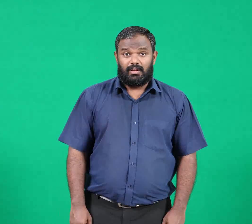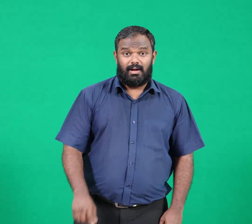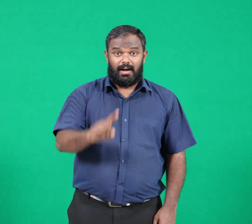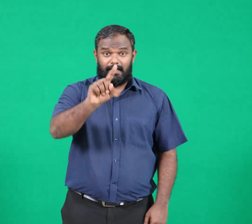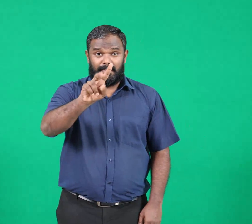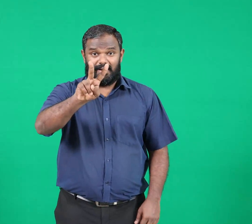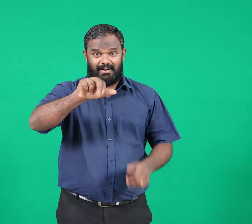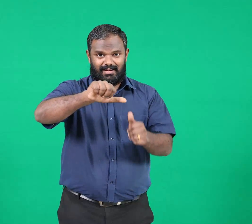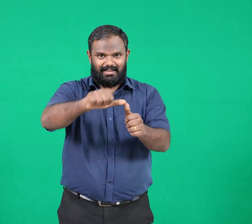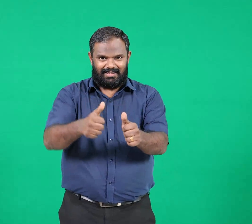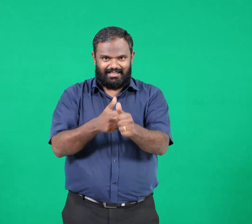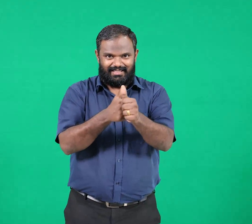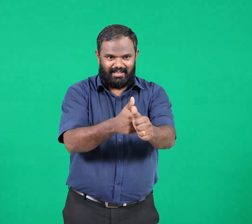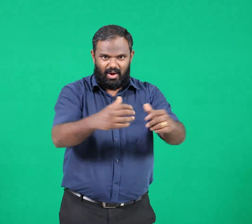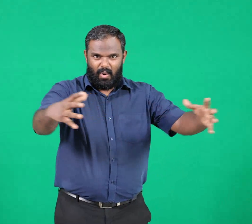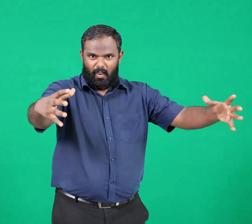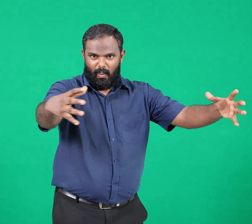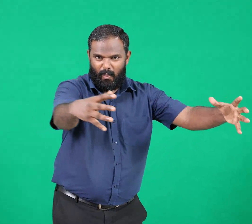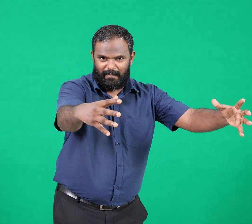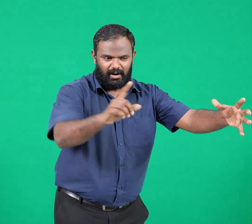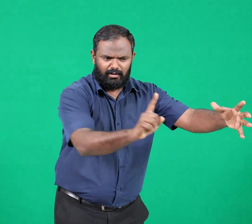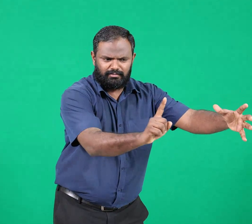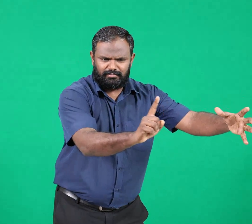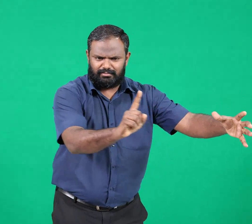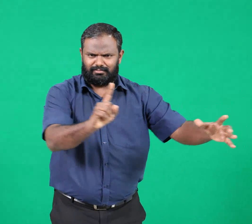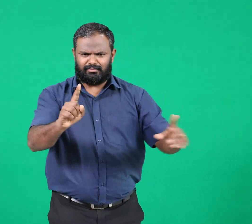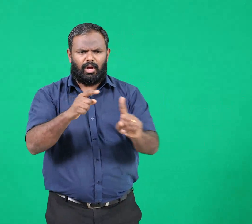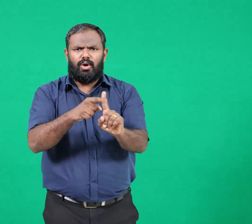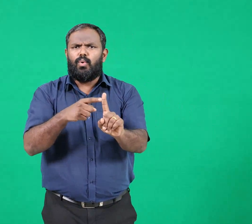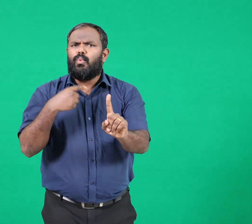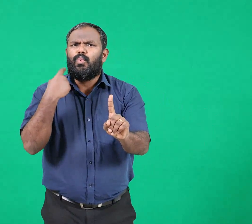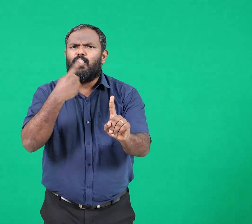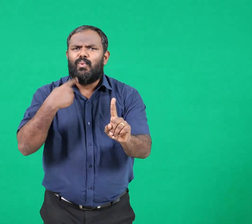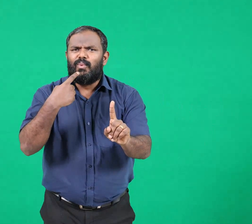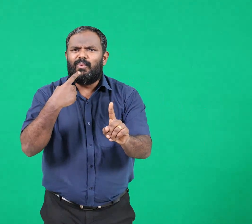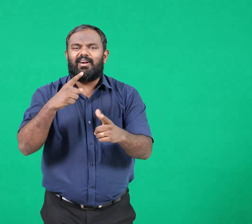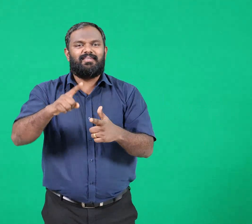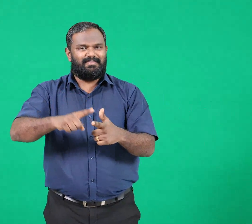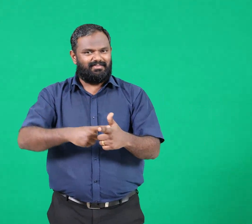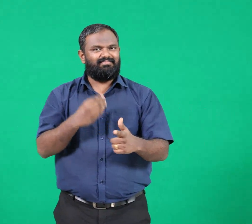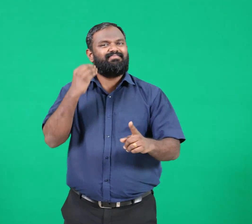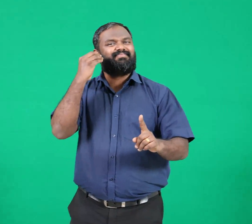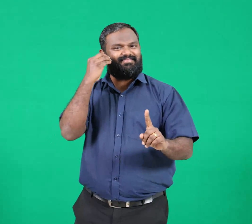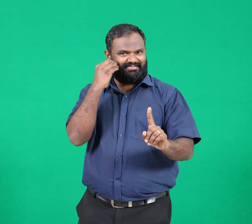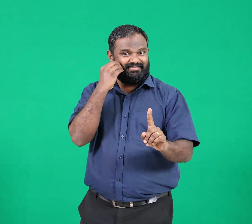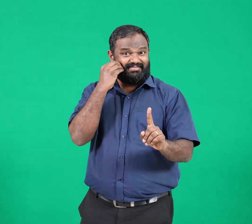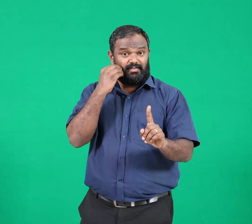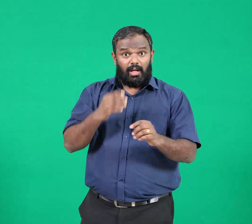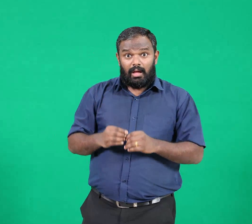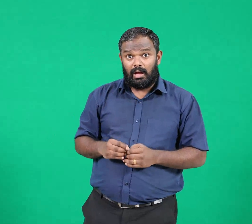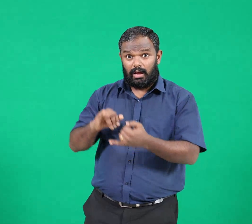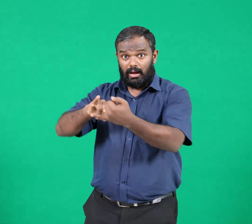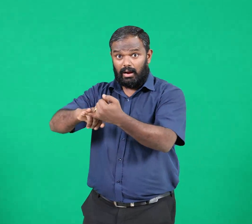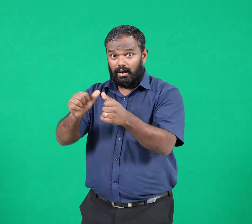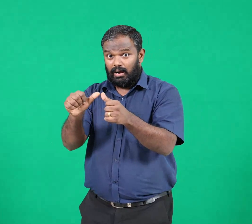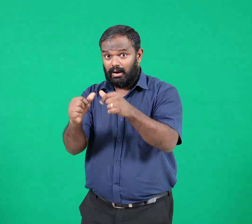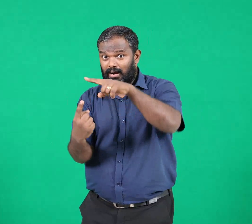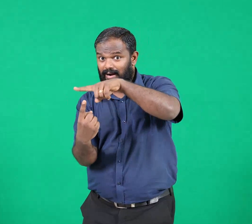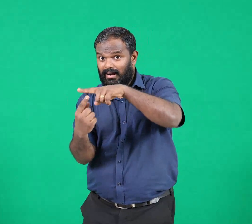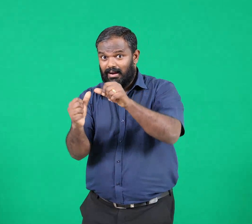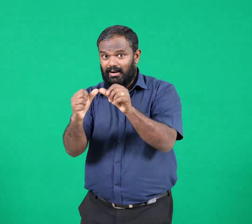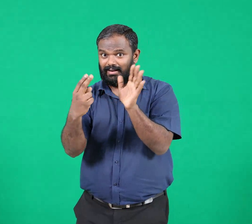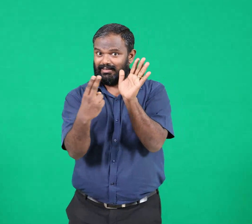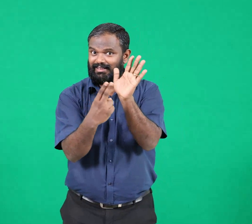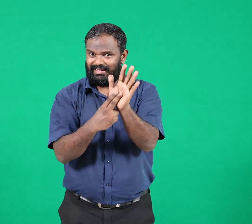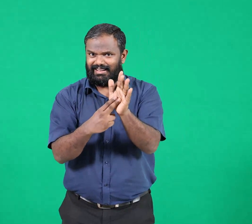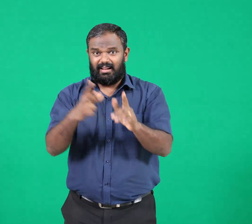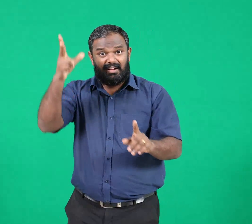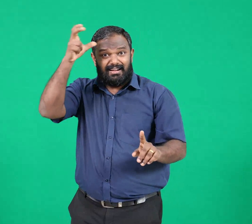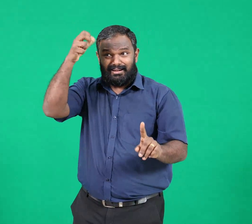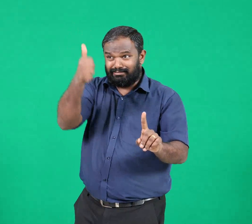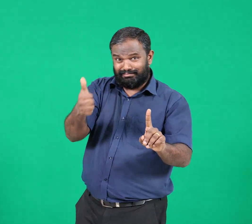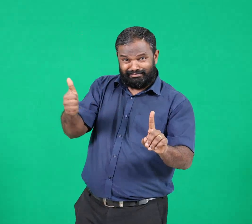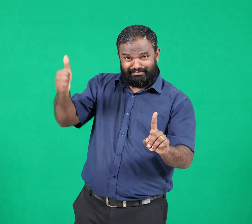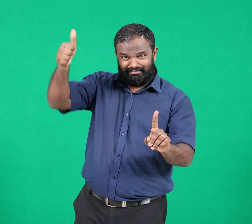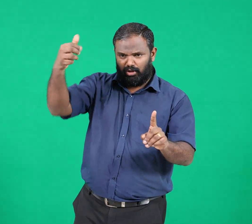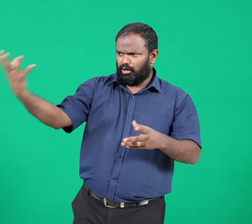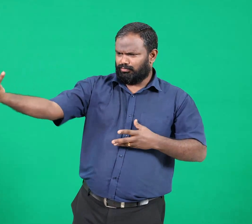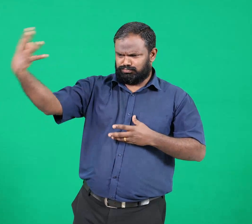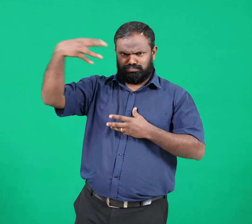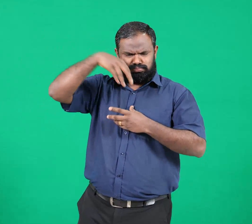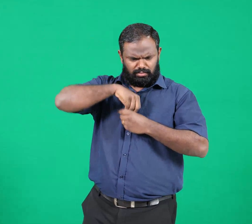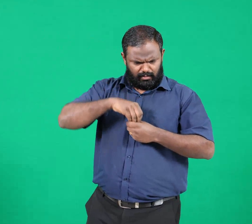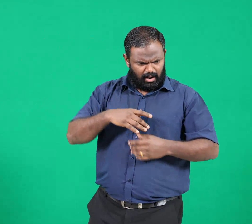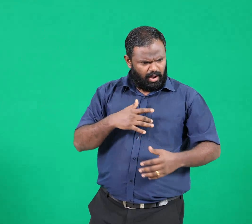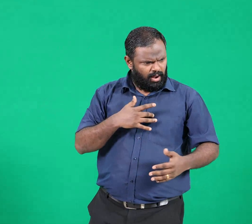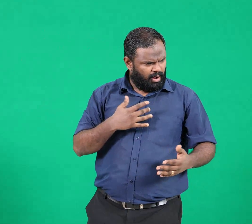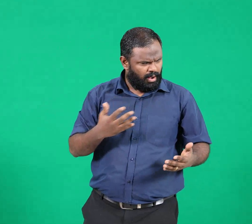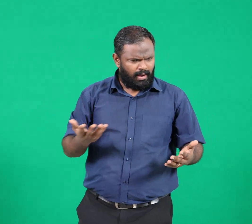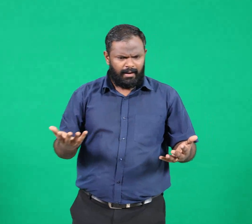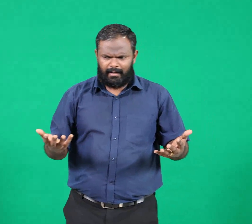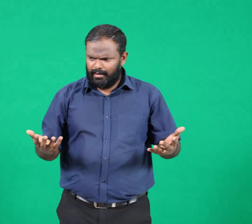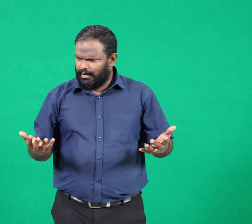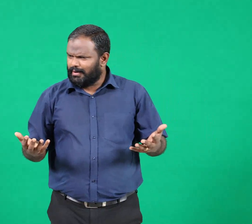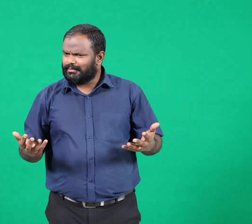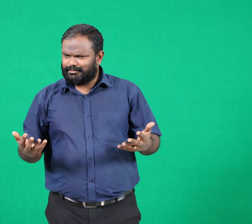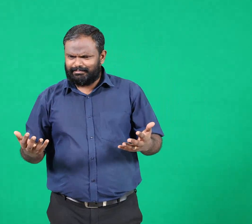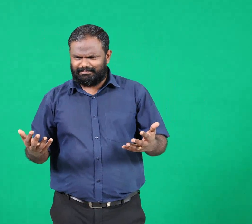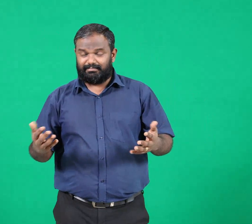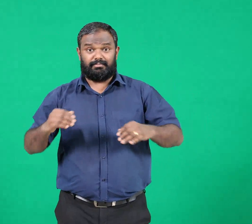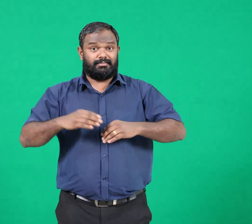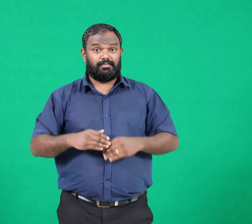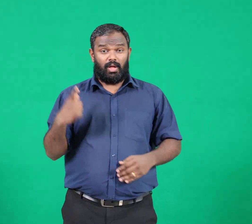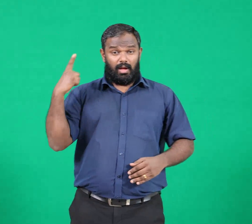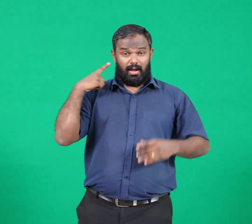Then Satan entered Judas Iscariot, who was one of the Twelve.